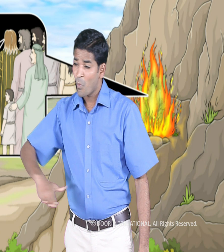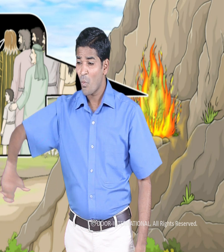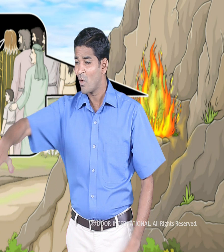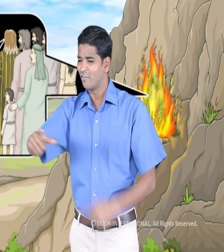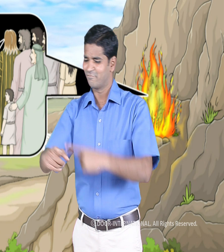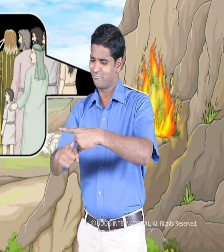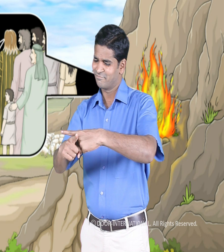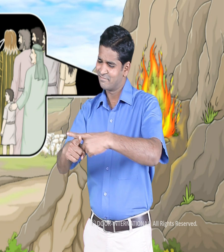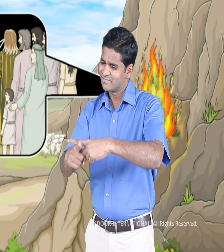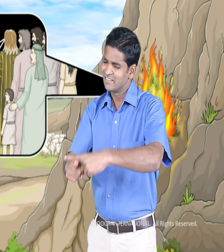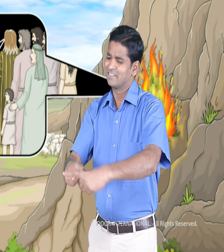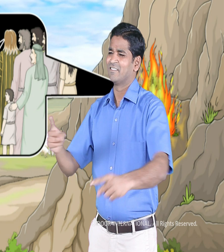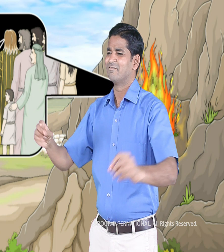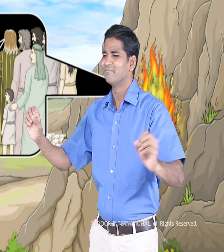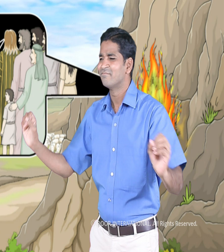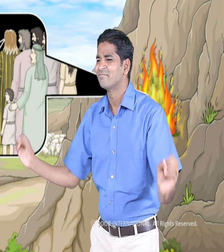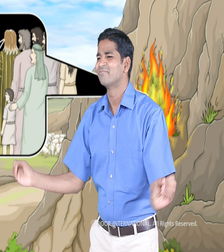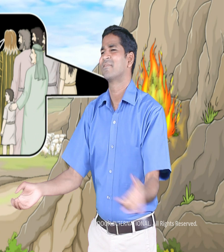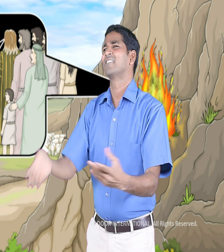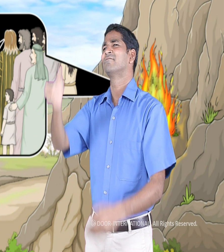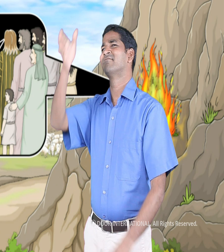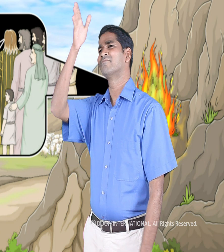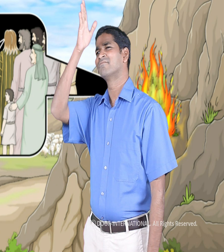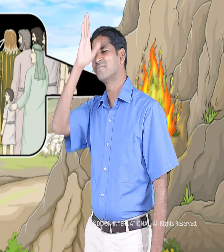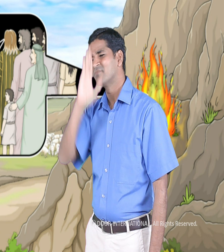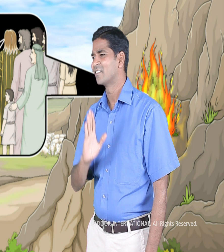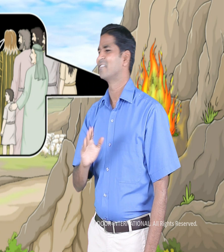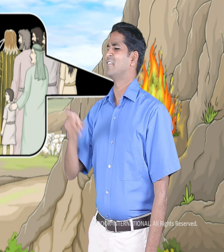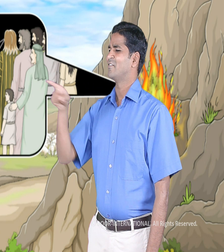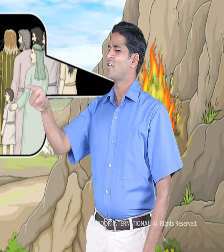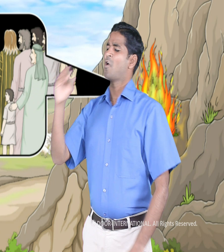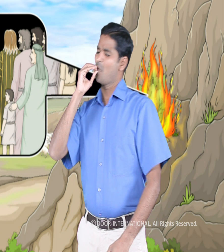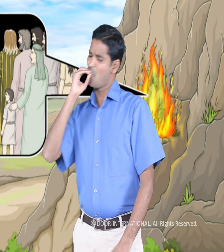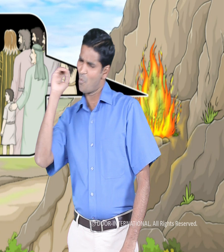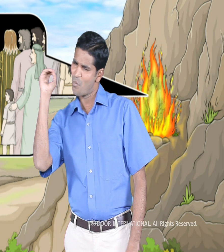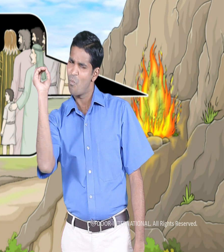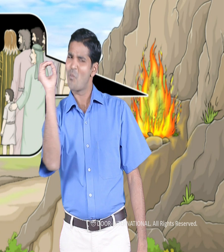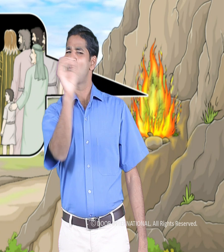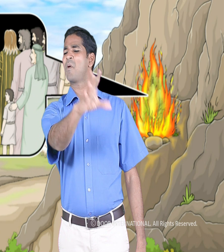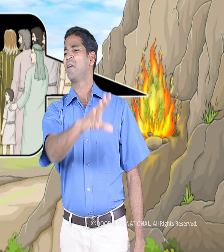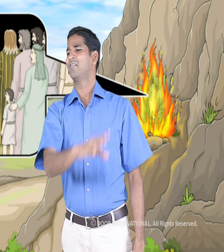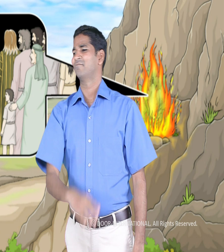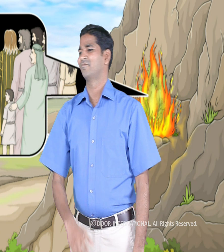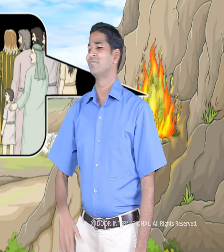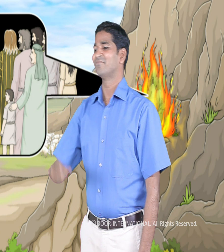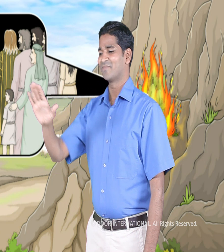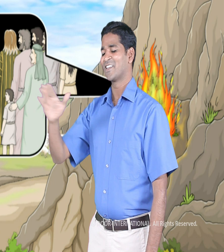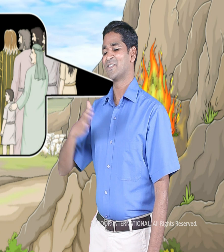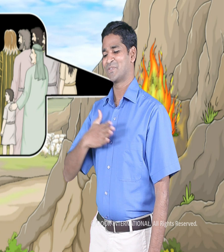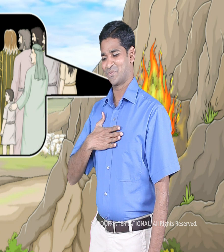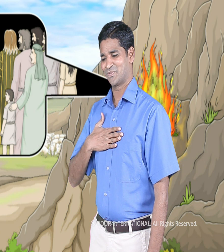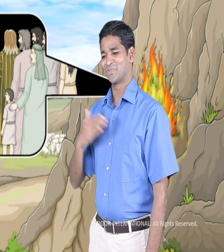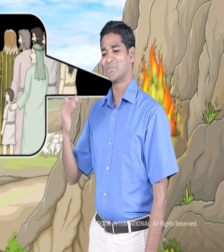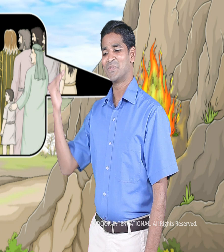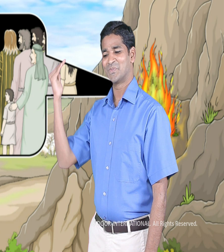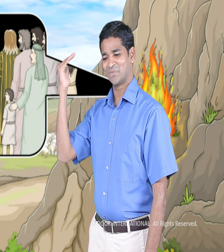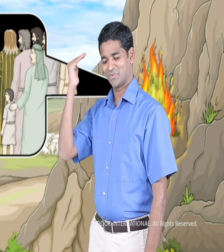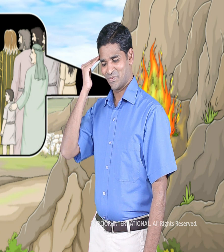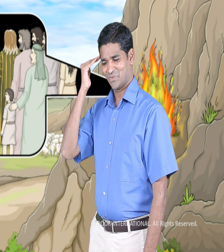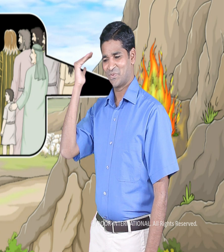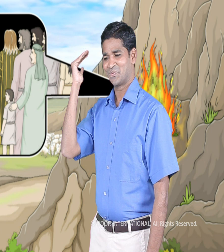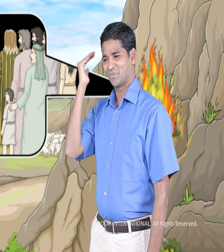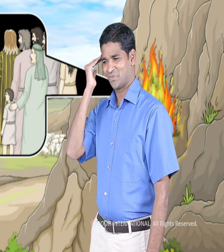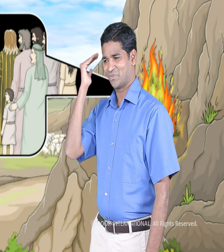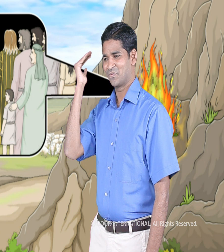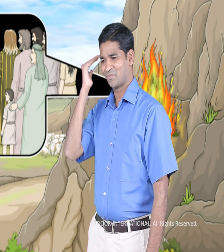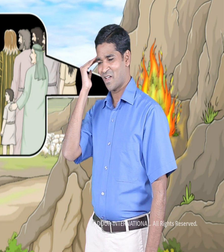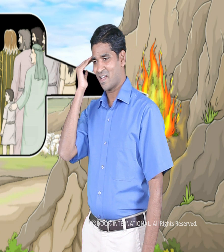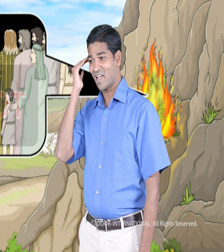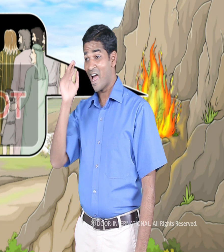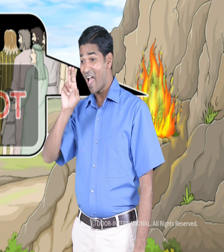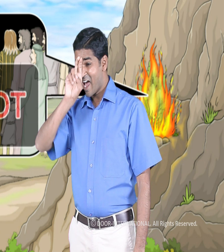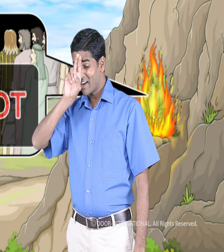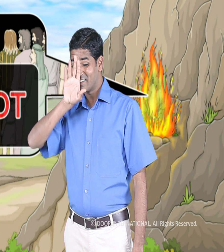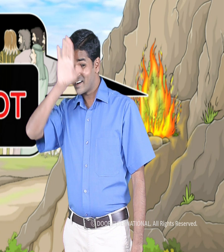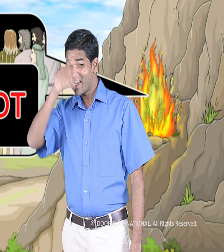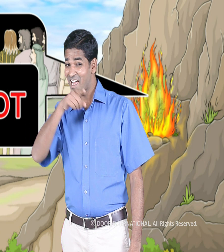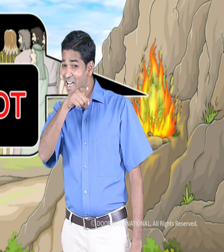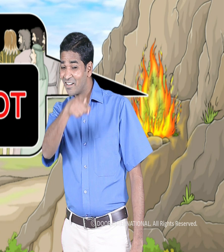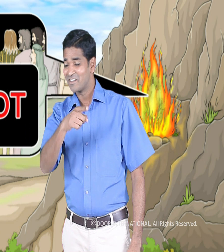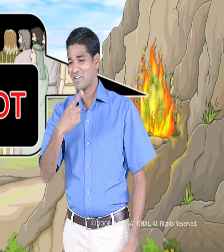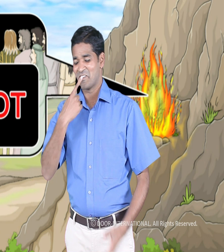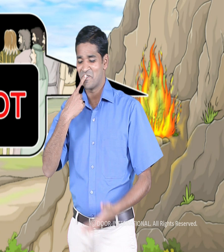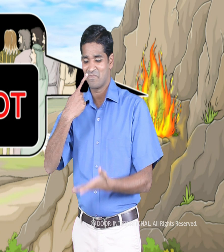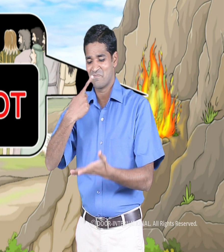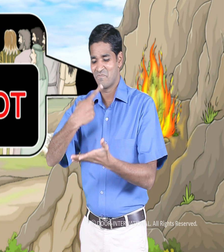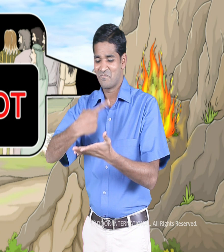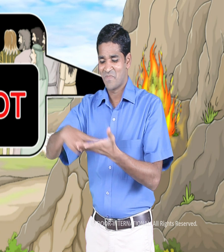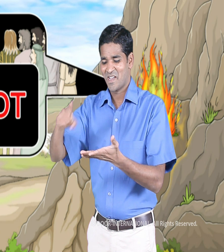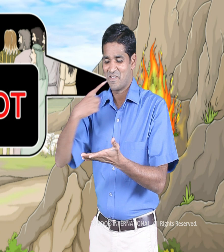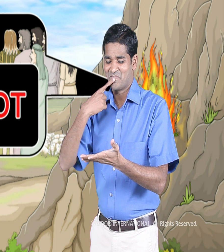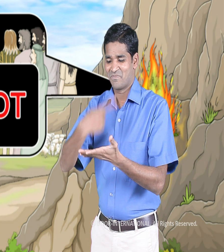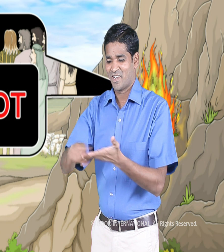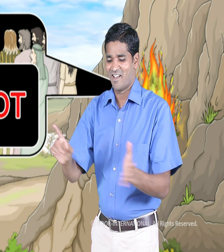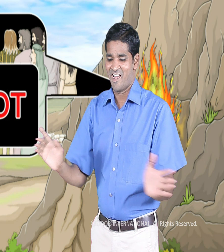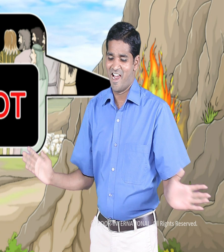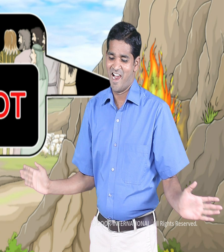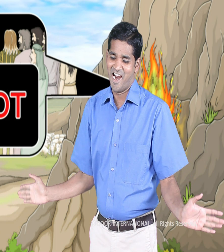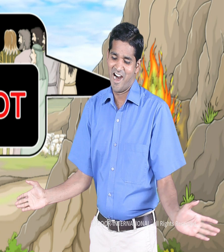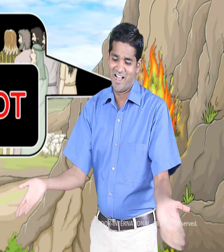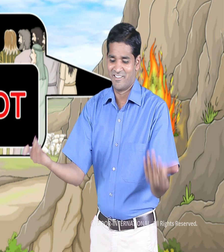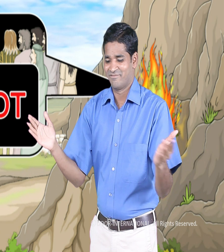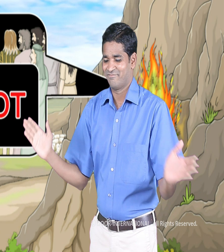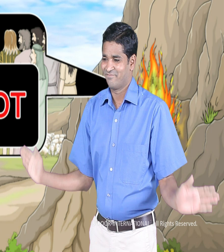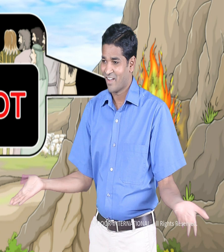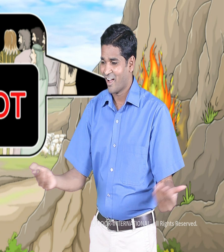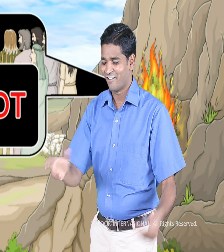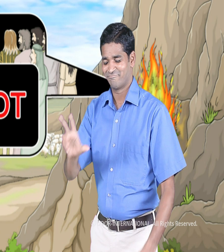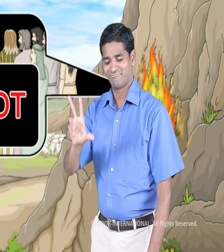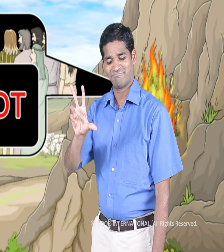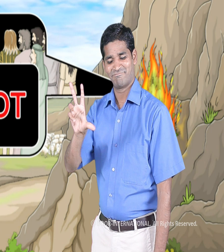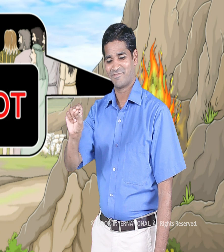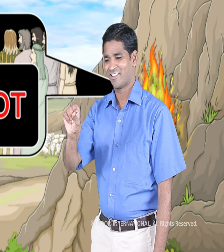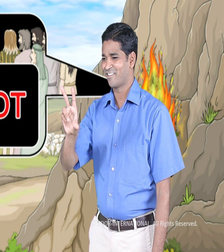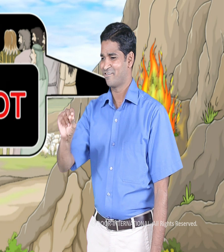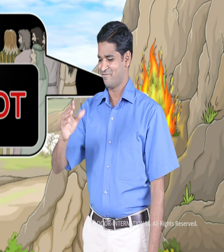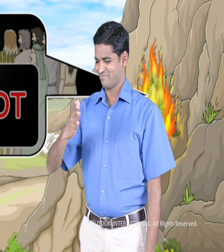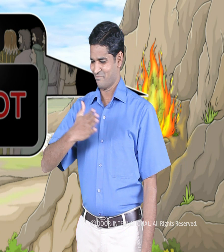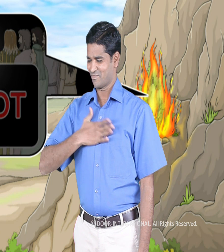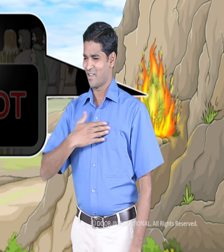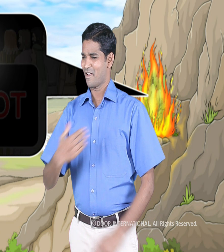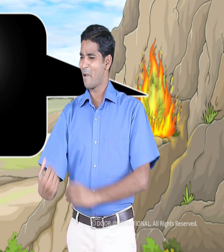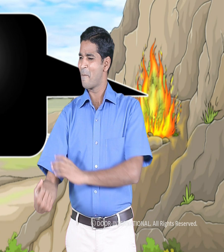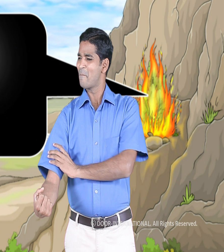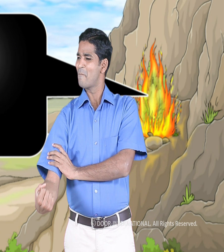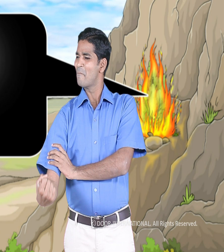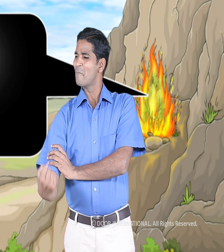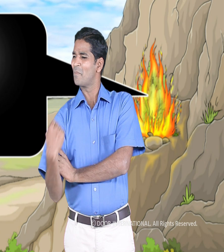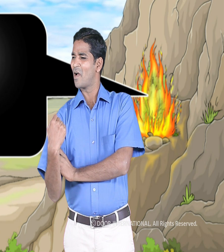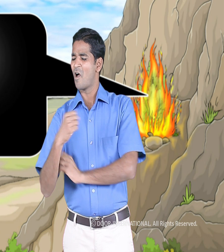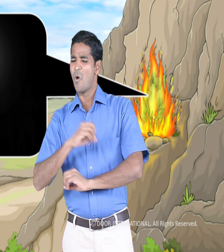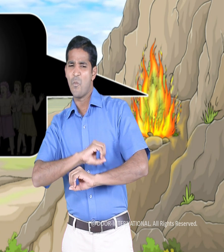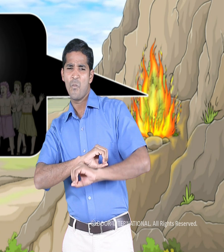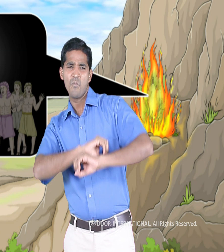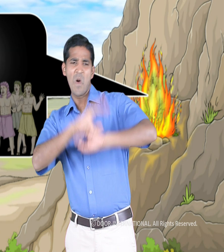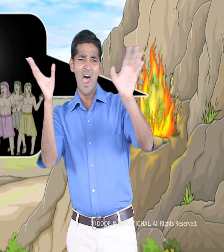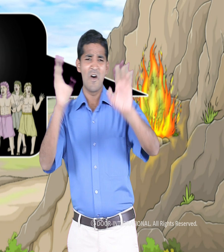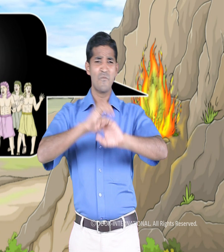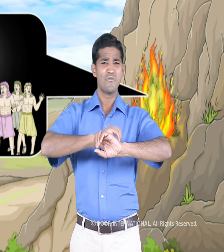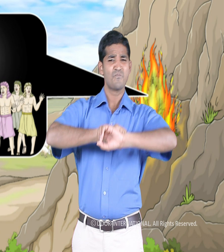But I know that the king of Egypt will not allow you to go unless a mighty hand compels him.